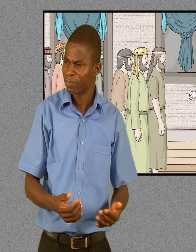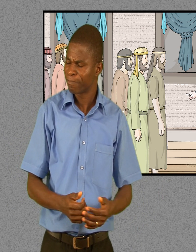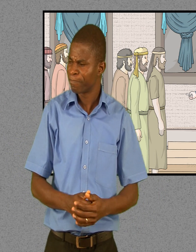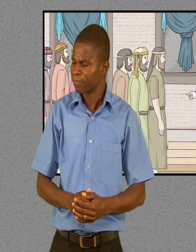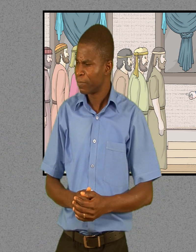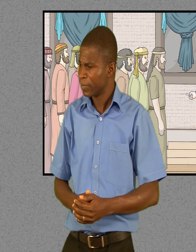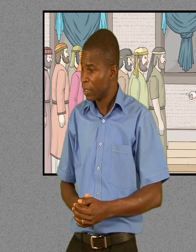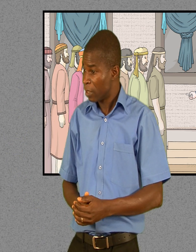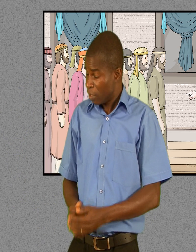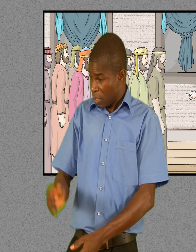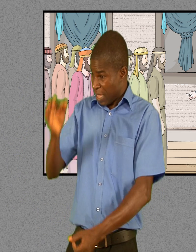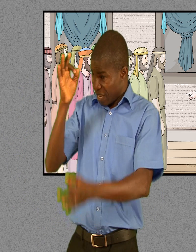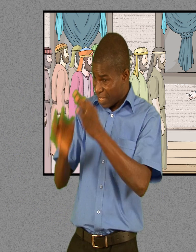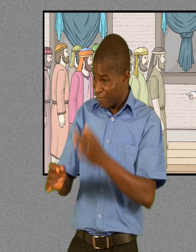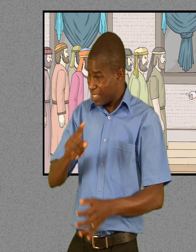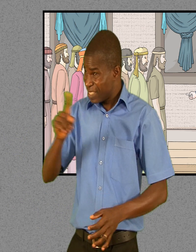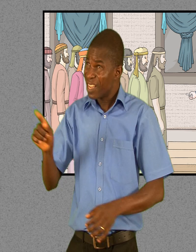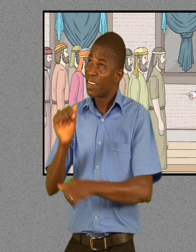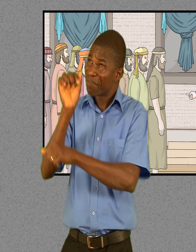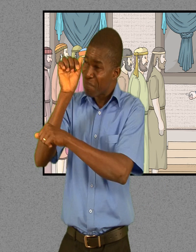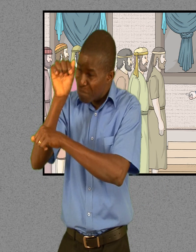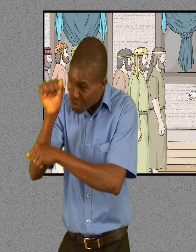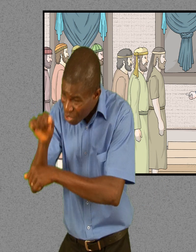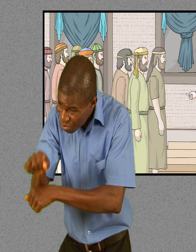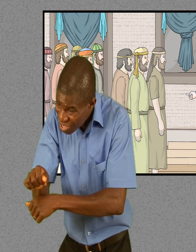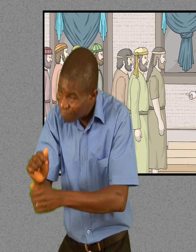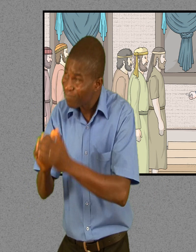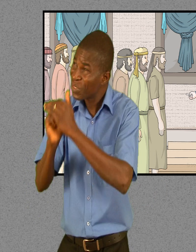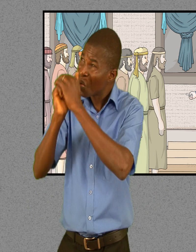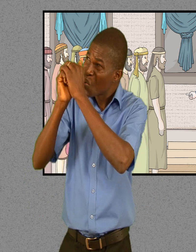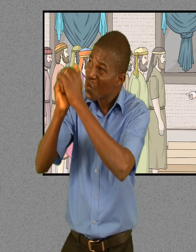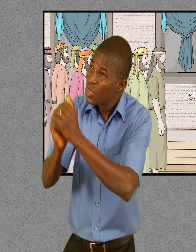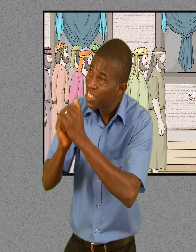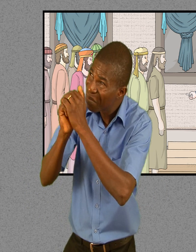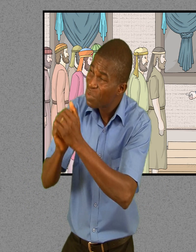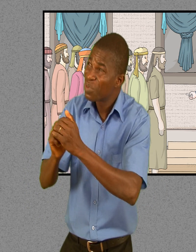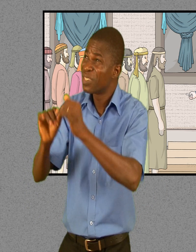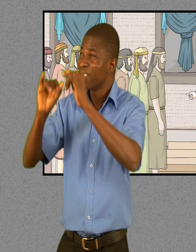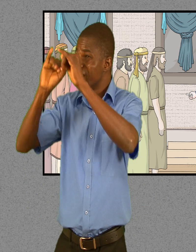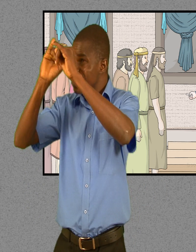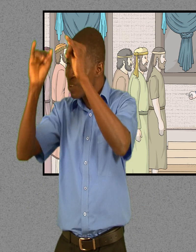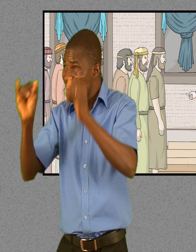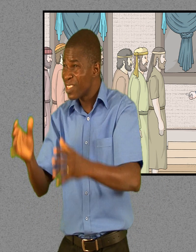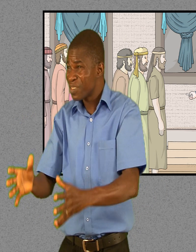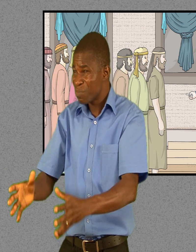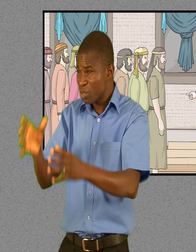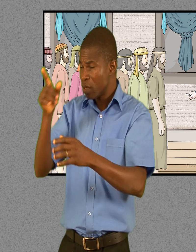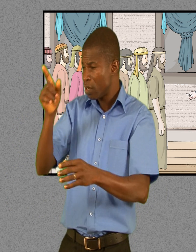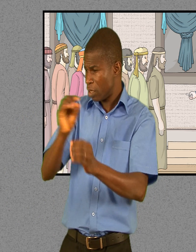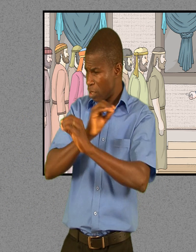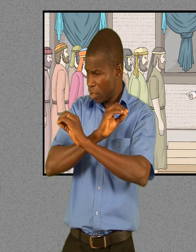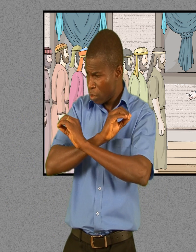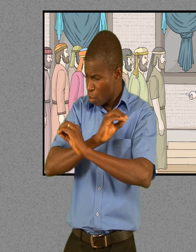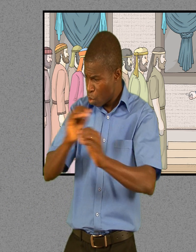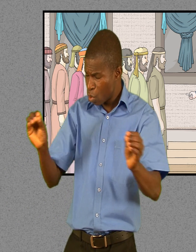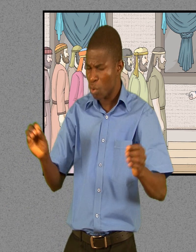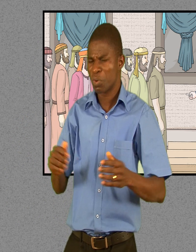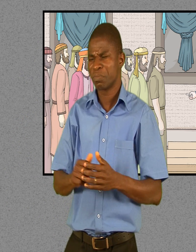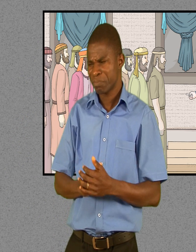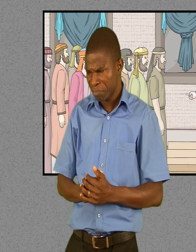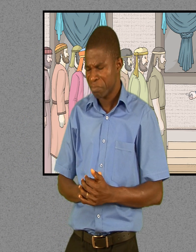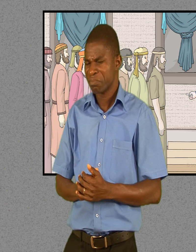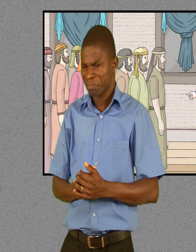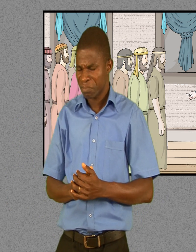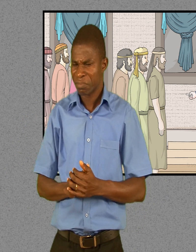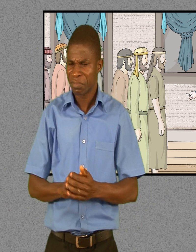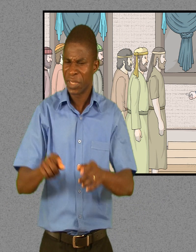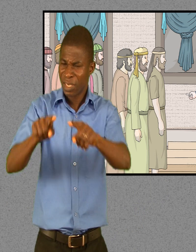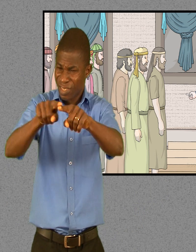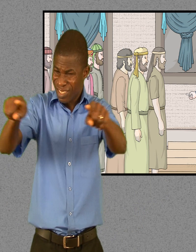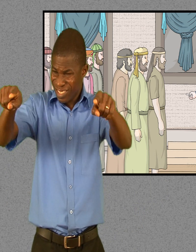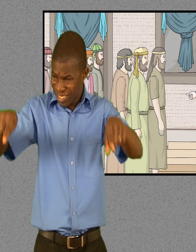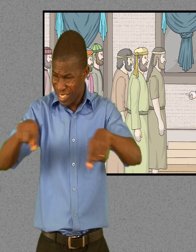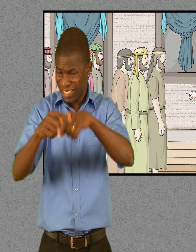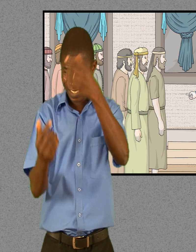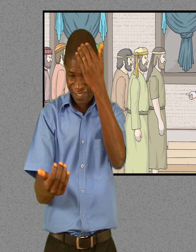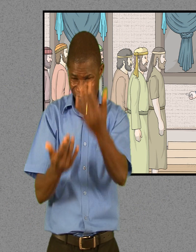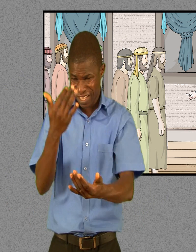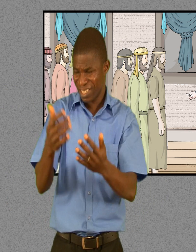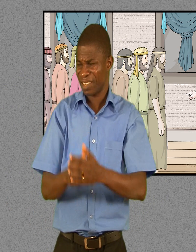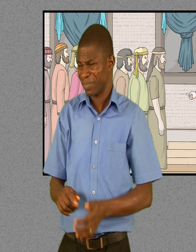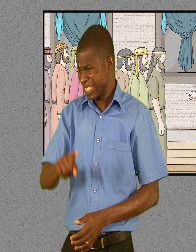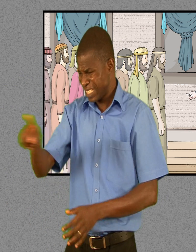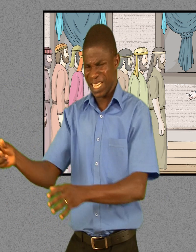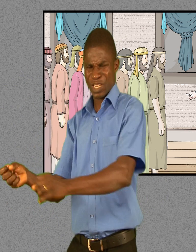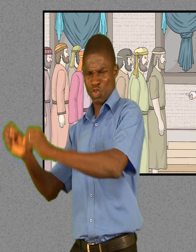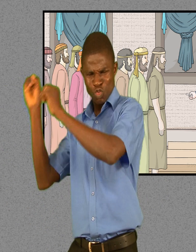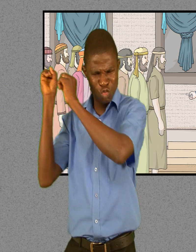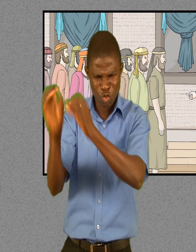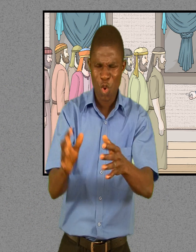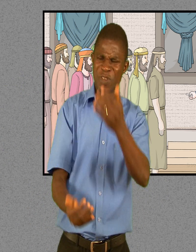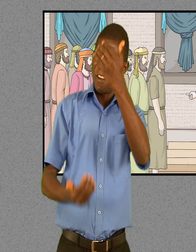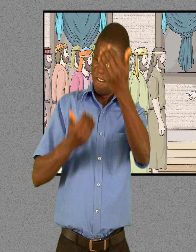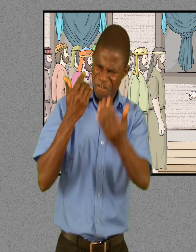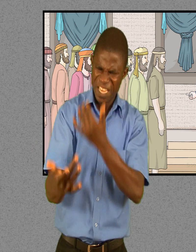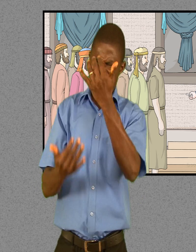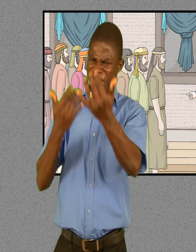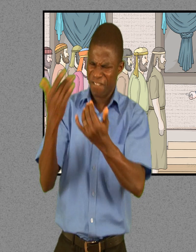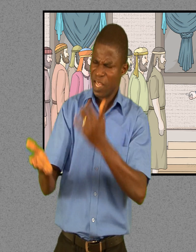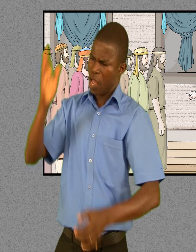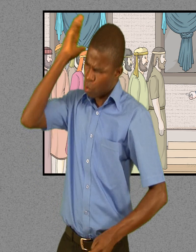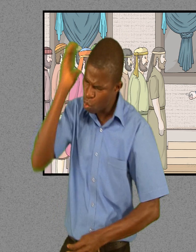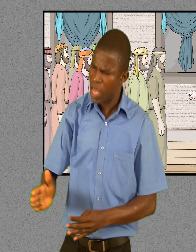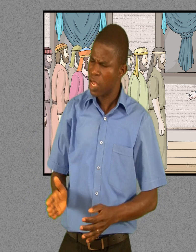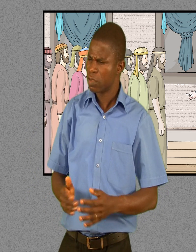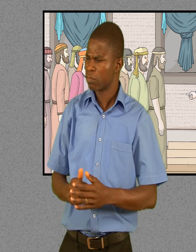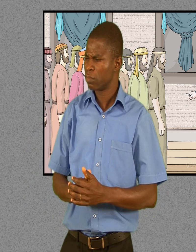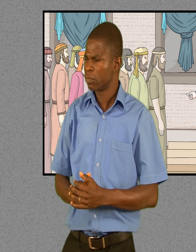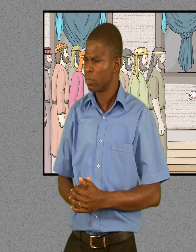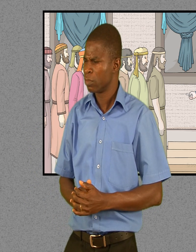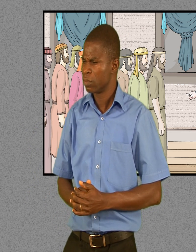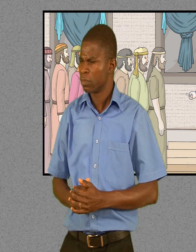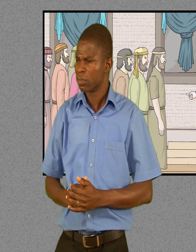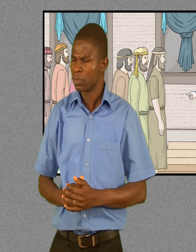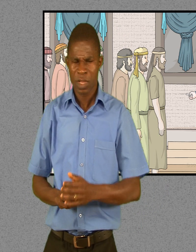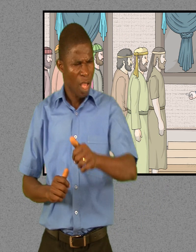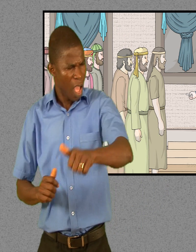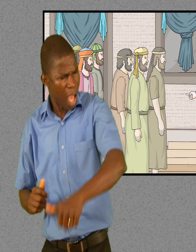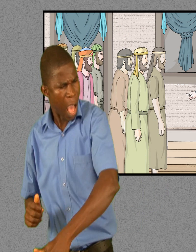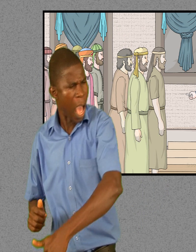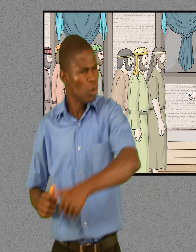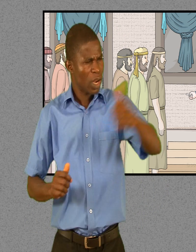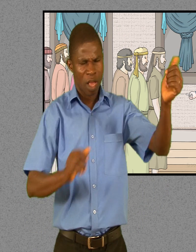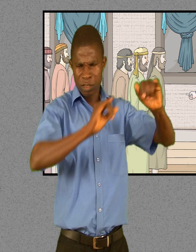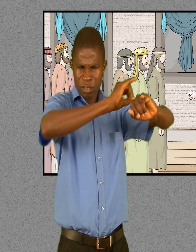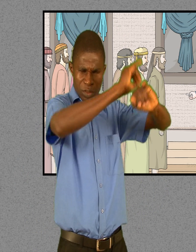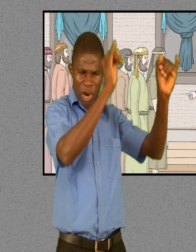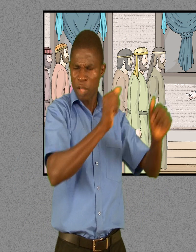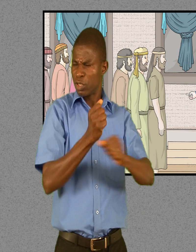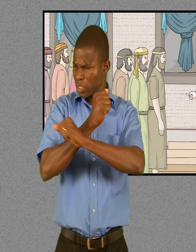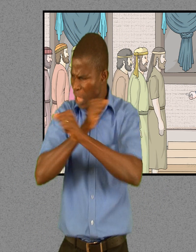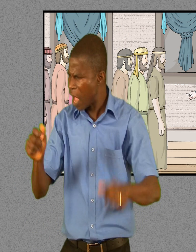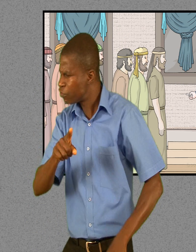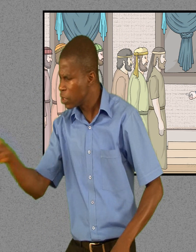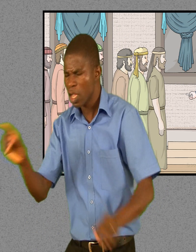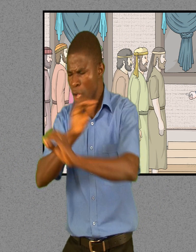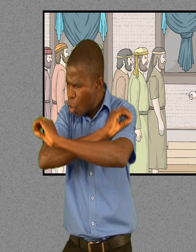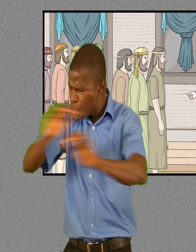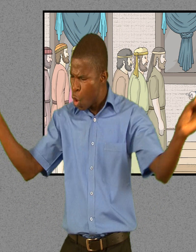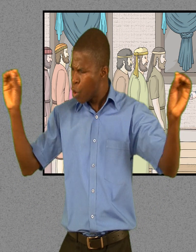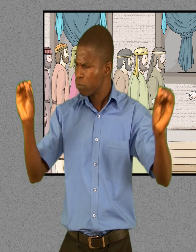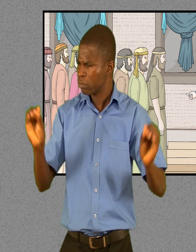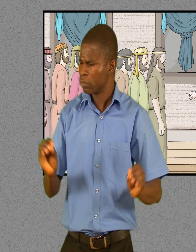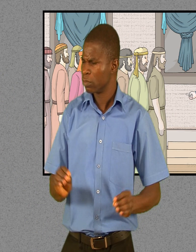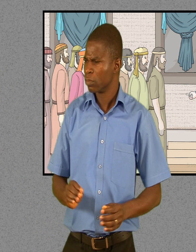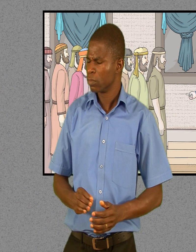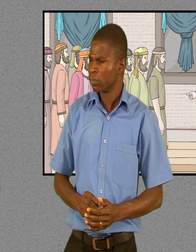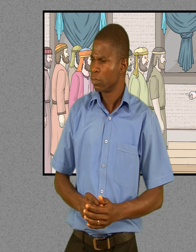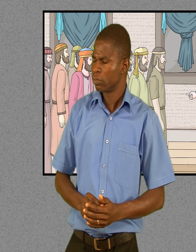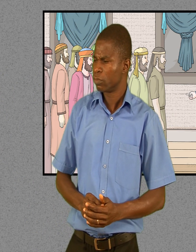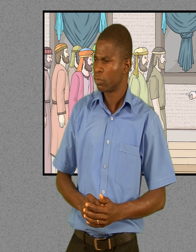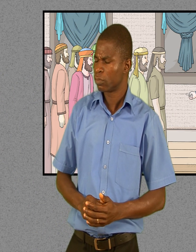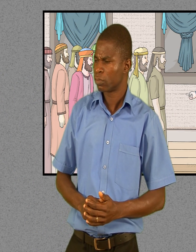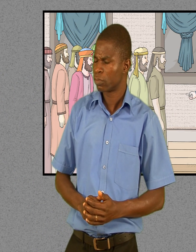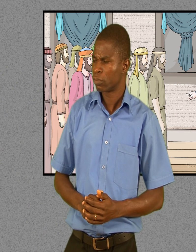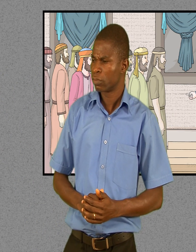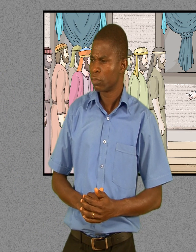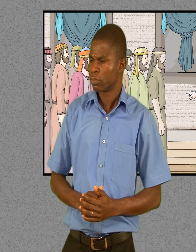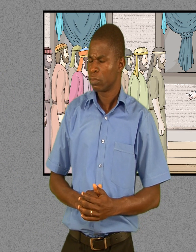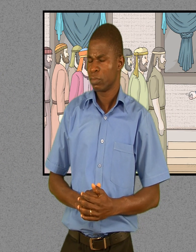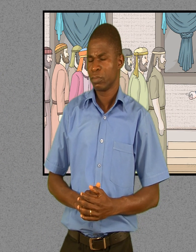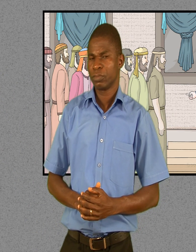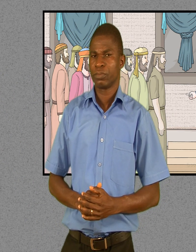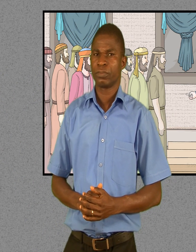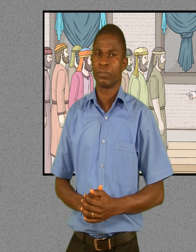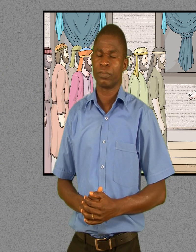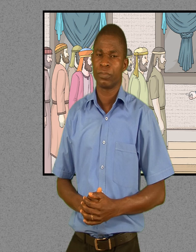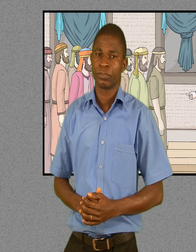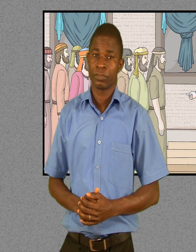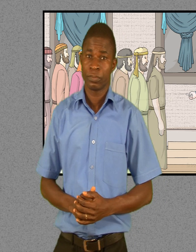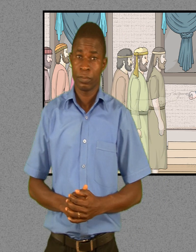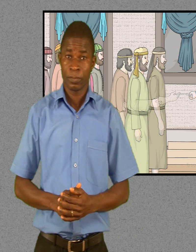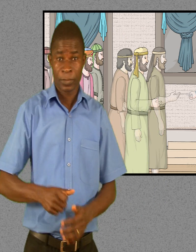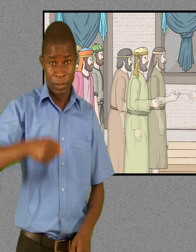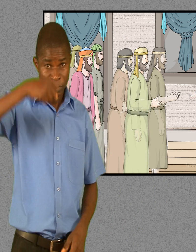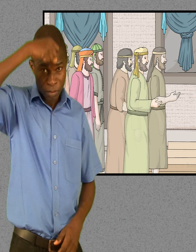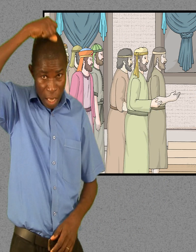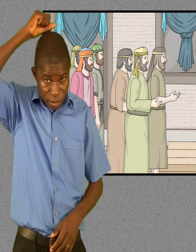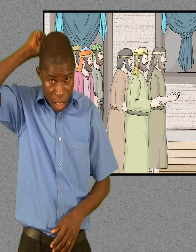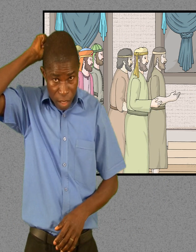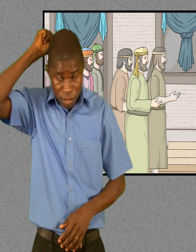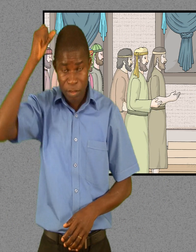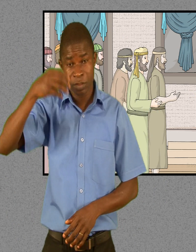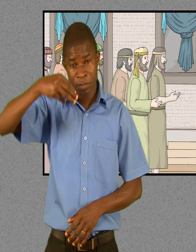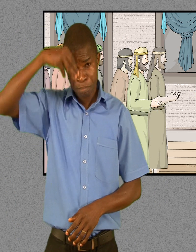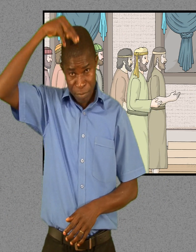But if you refuse to worship, you will be thrown at once into the blazing fiery furnace. Then what god will be able to deliver you from my hands?”